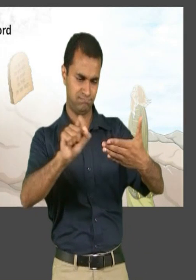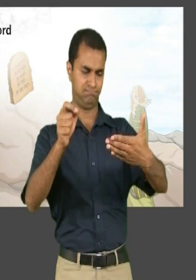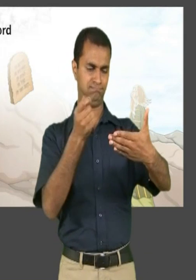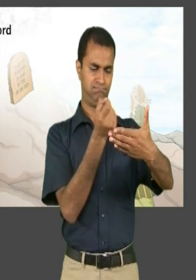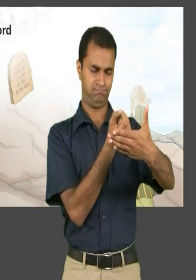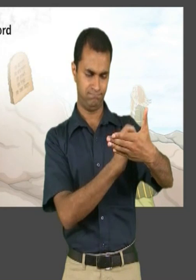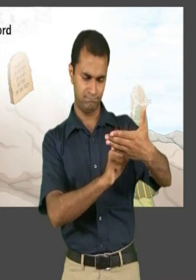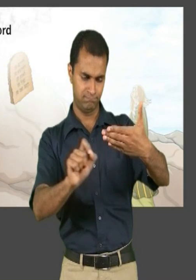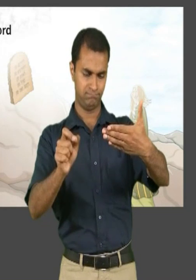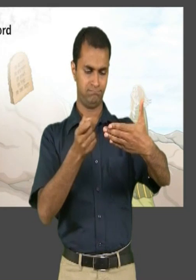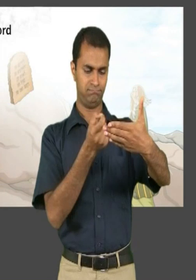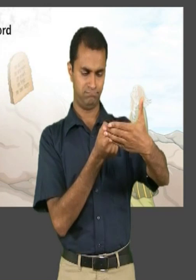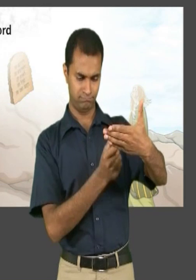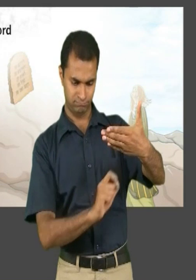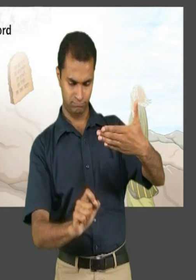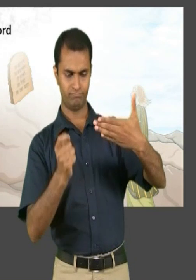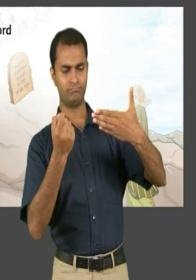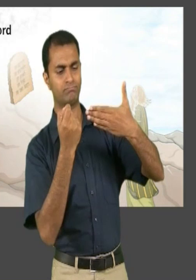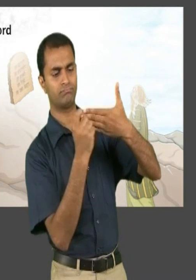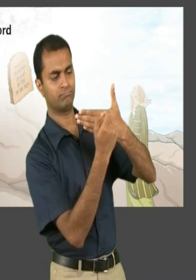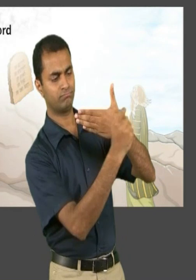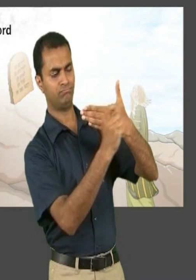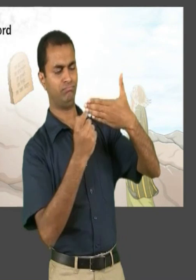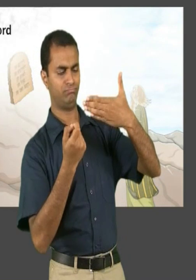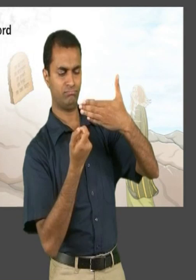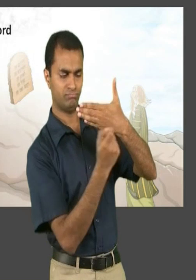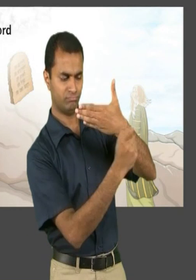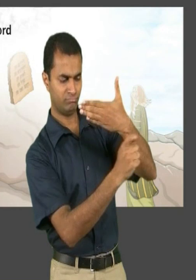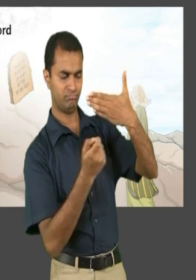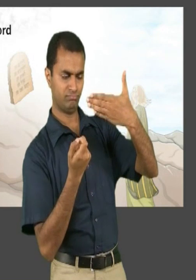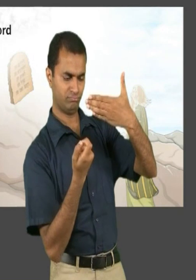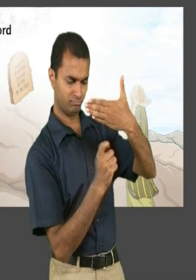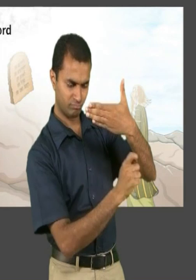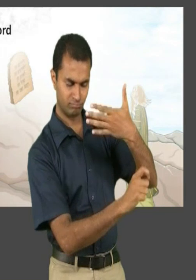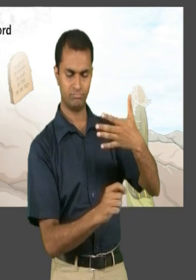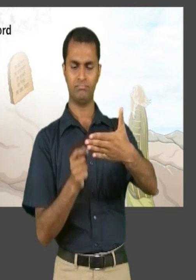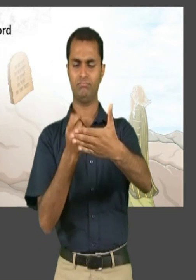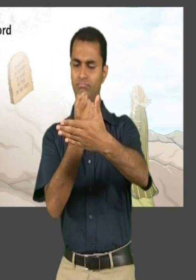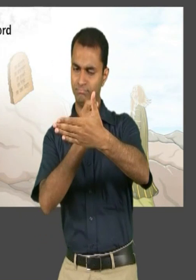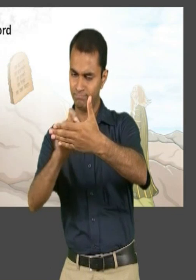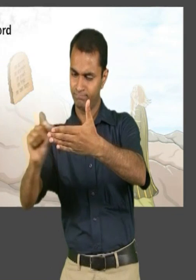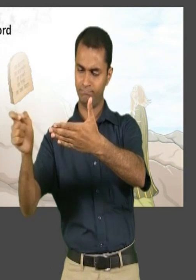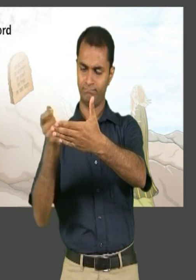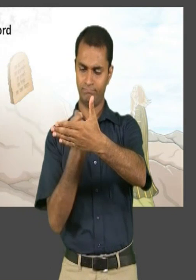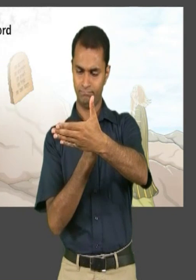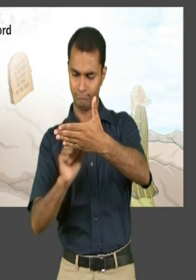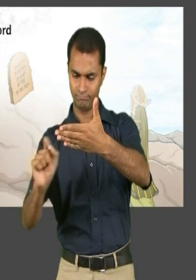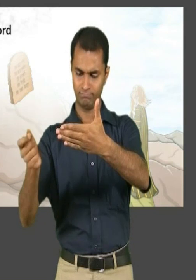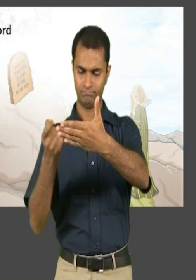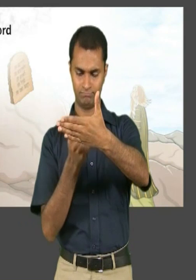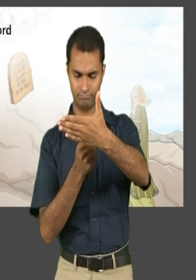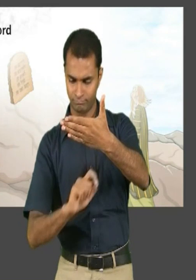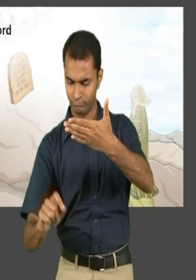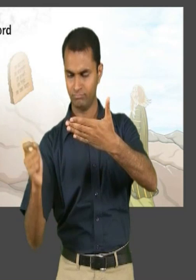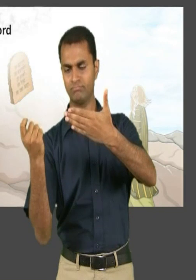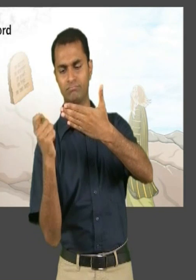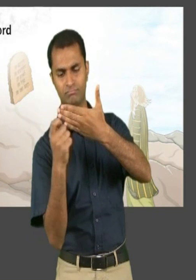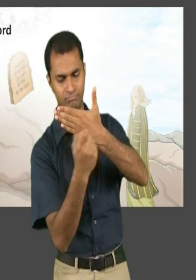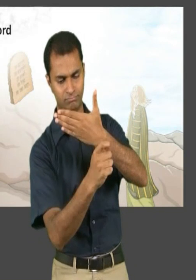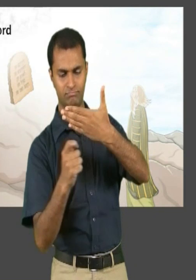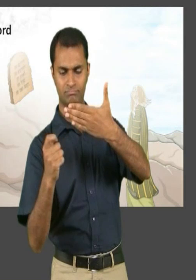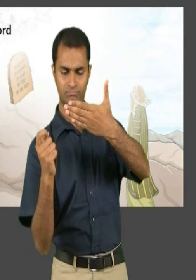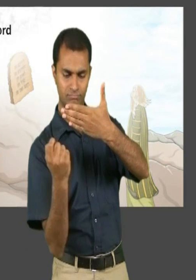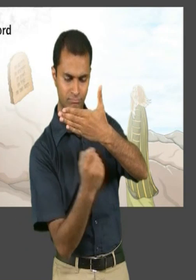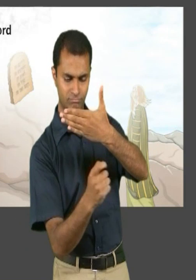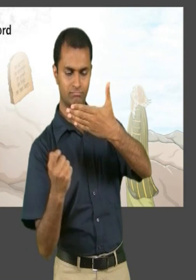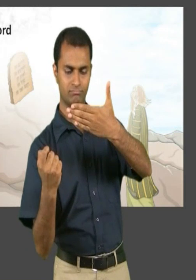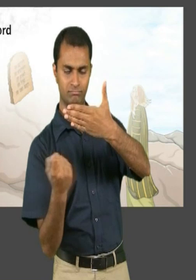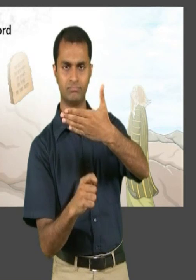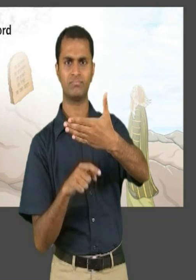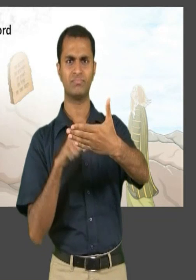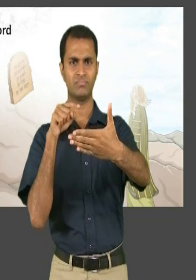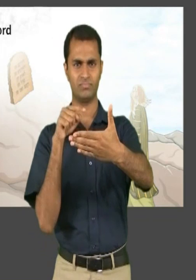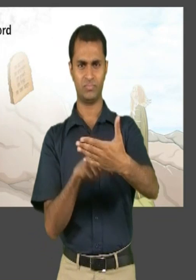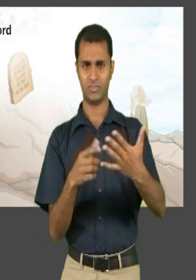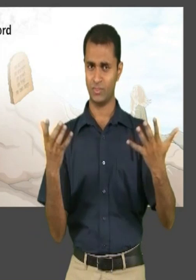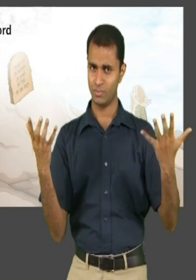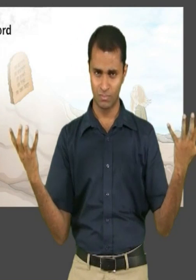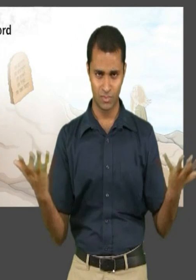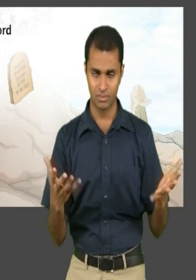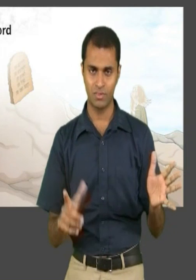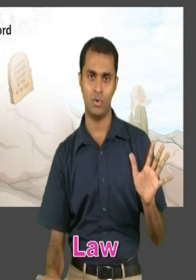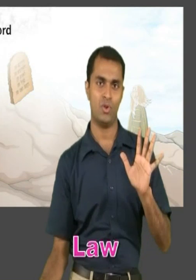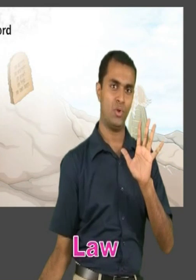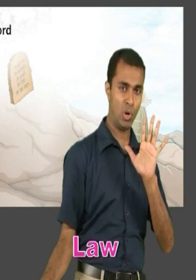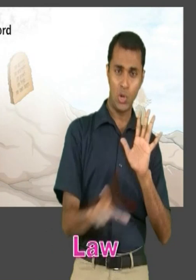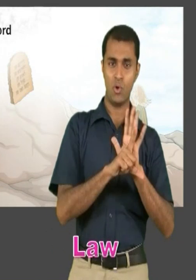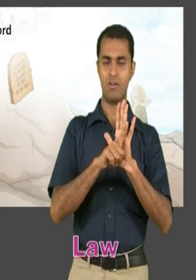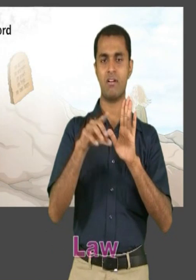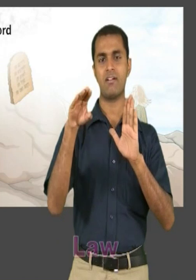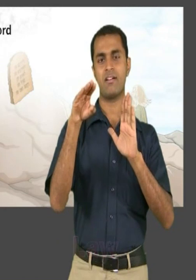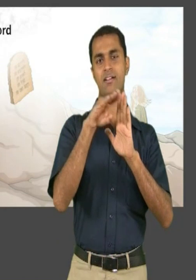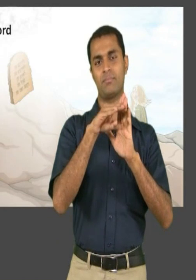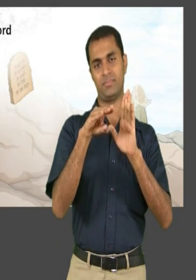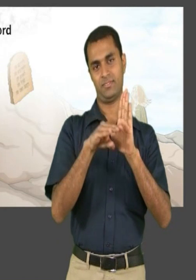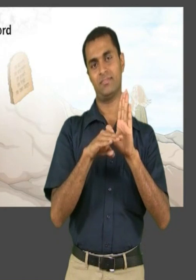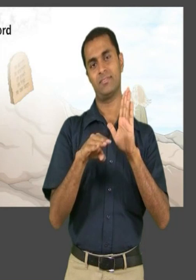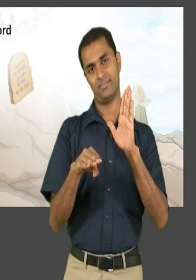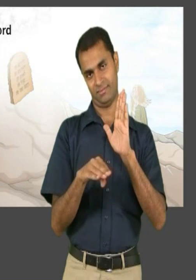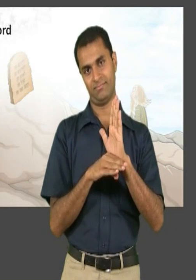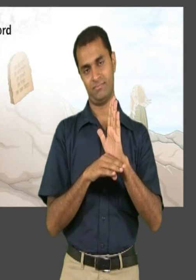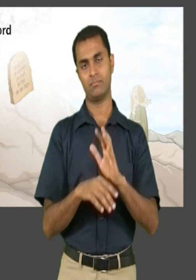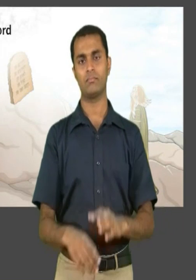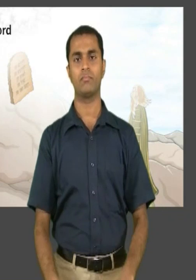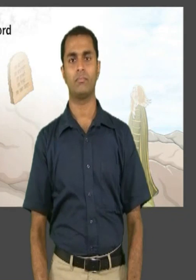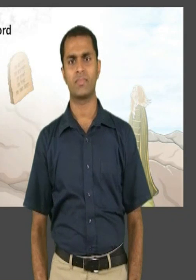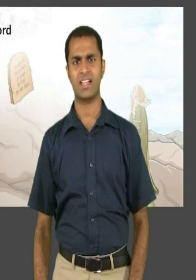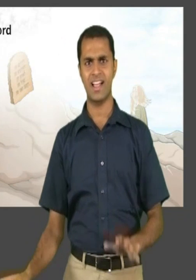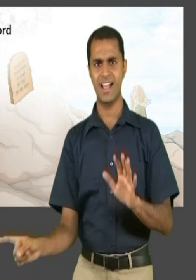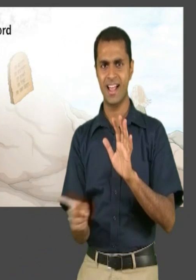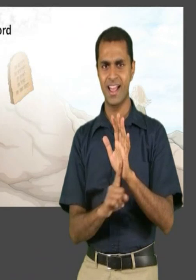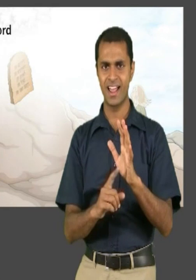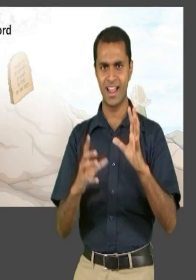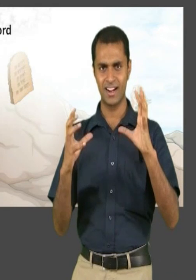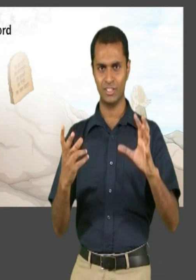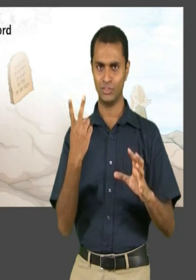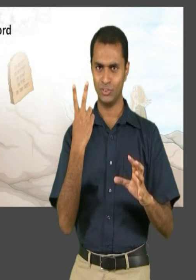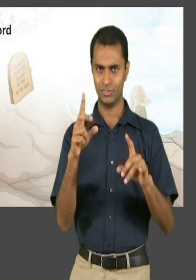They were inscribed on both sides, front and back.